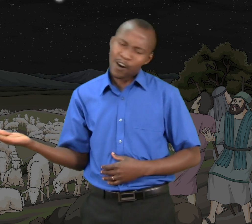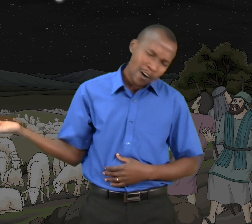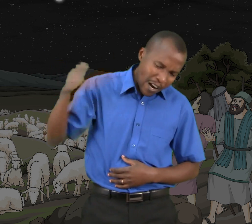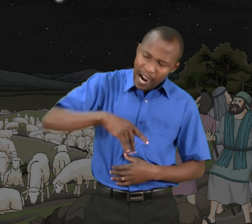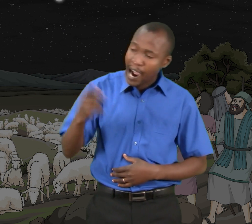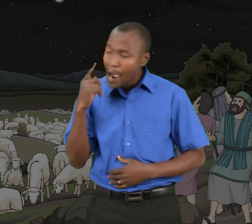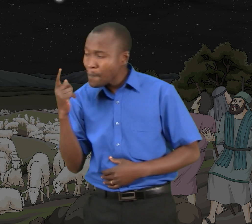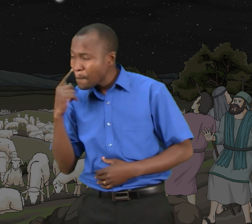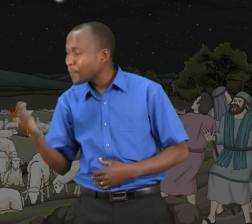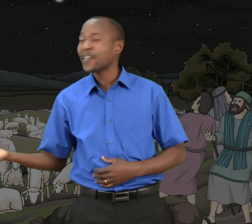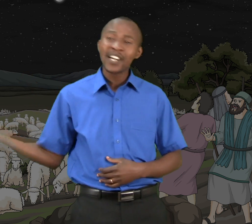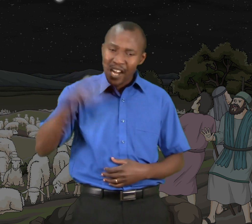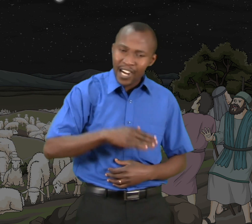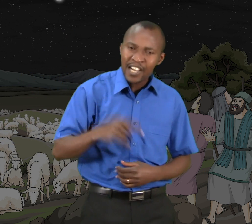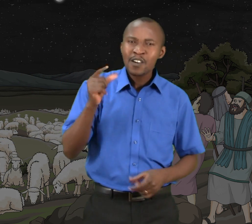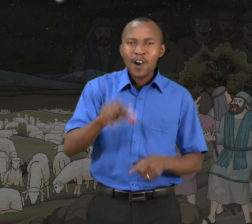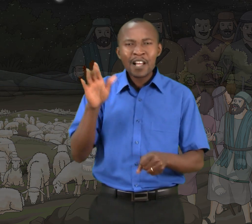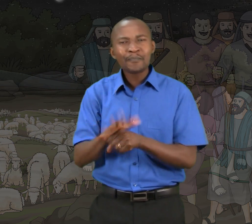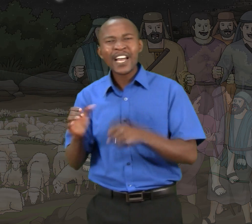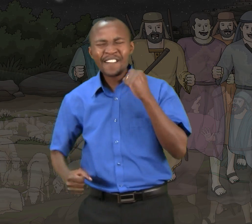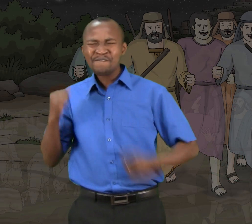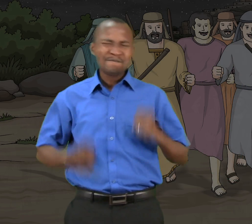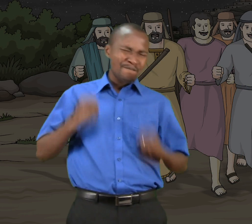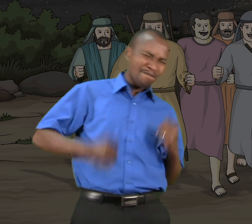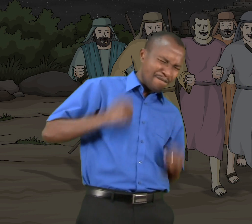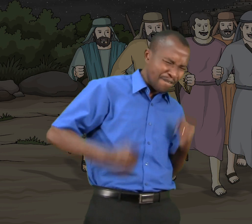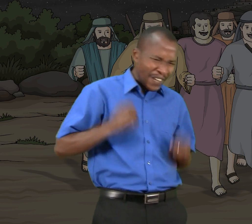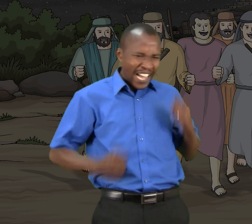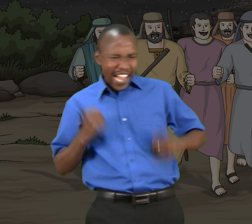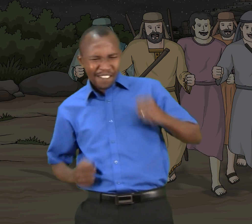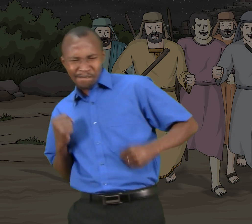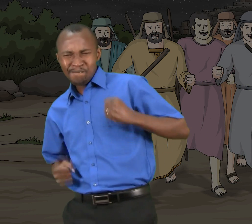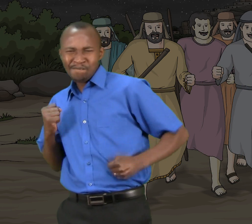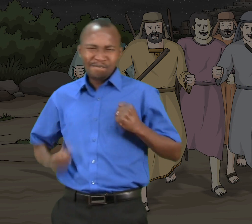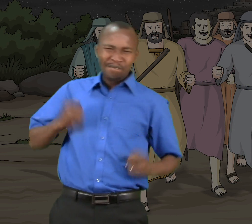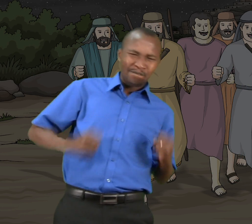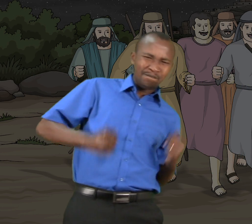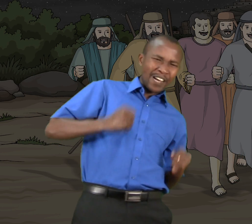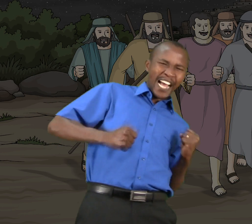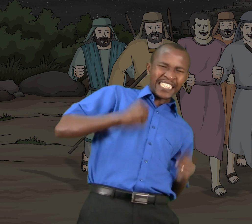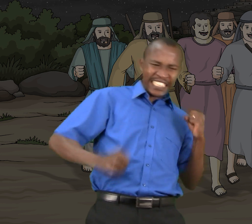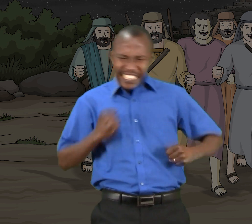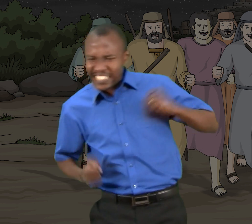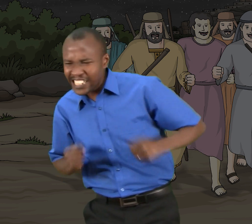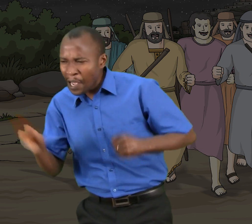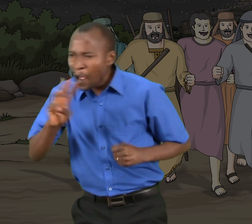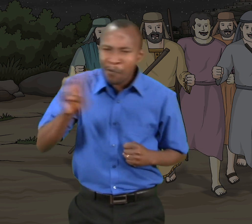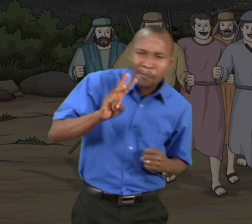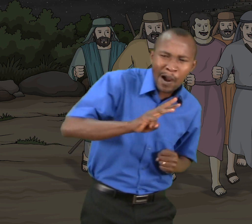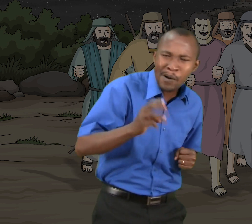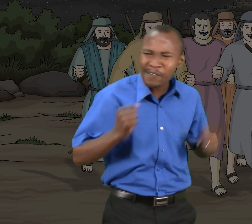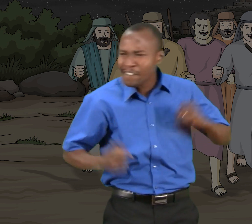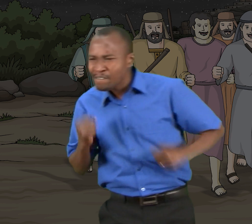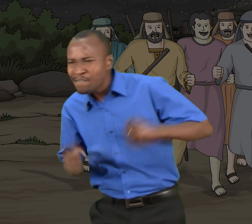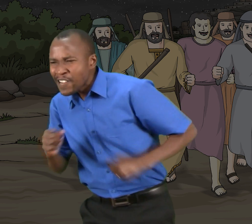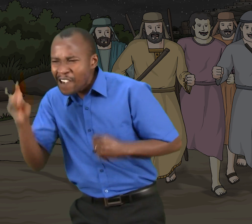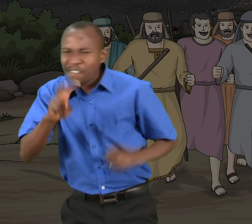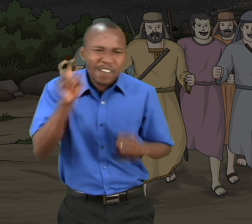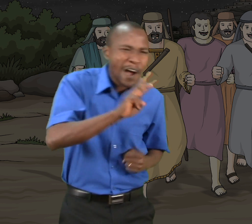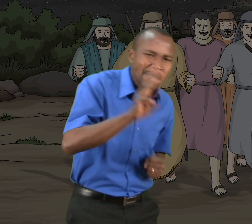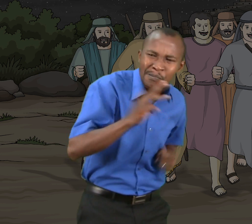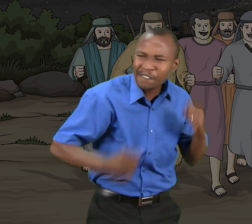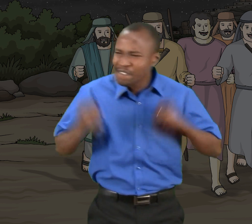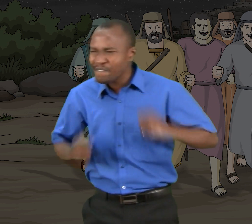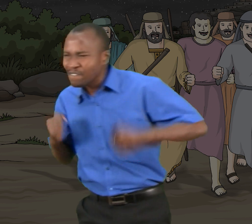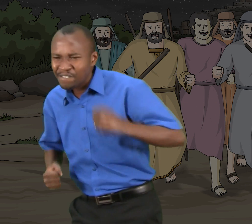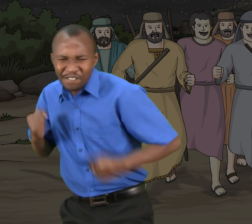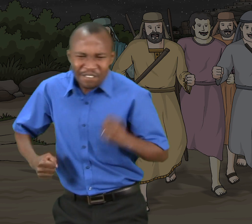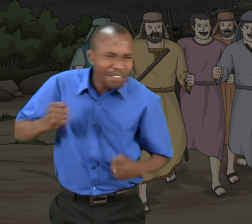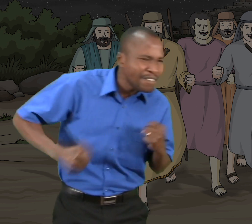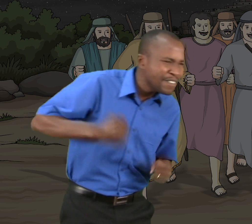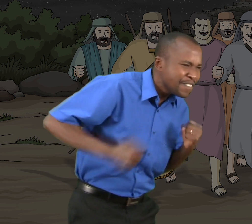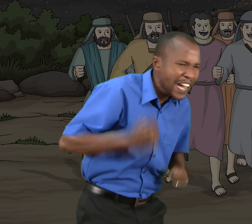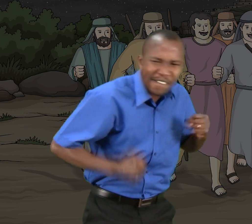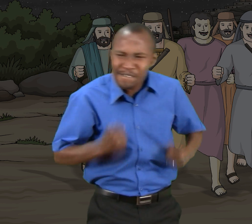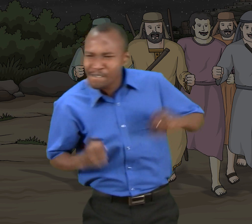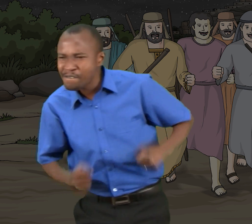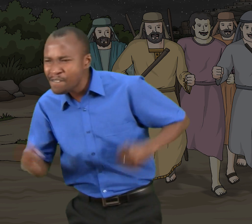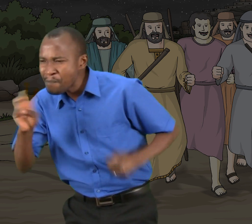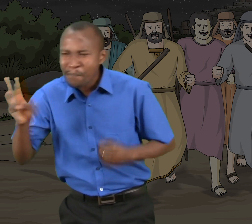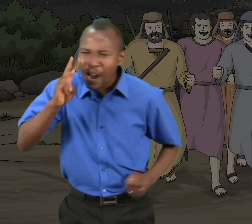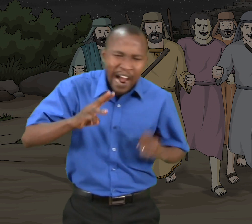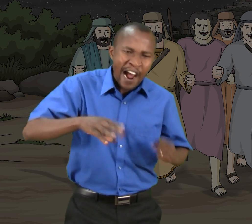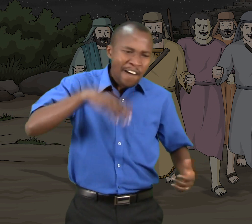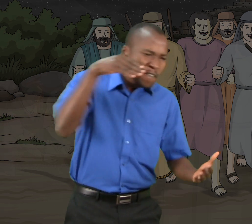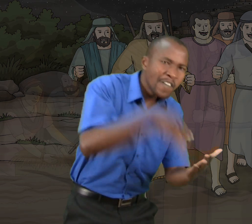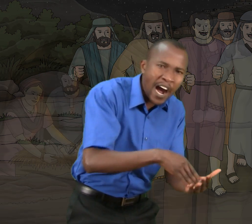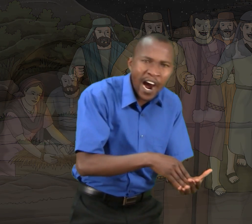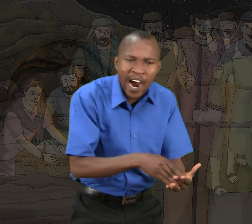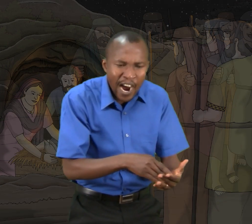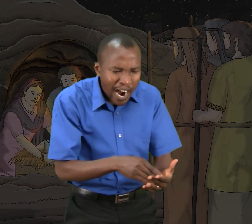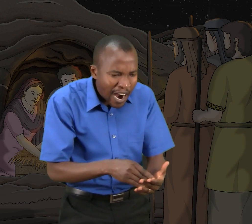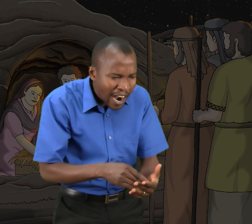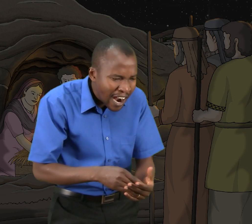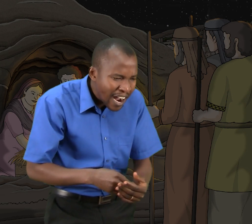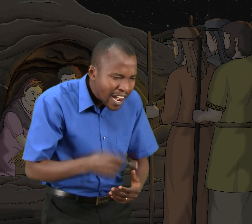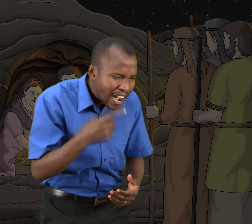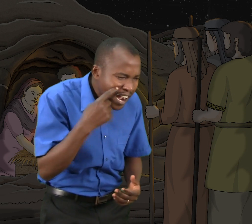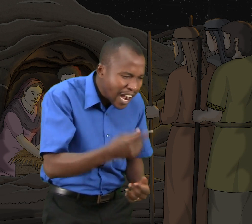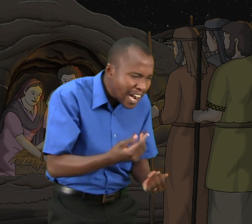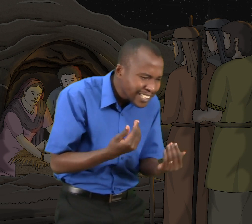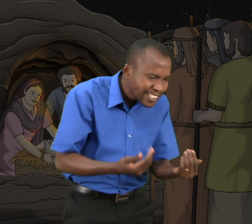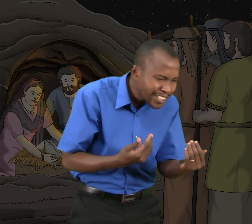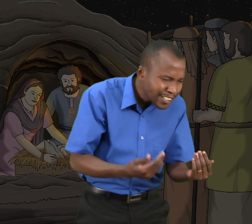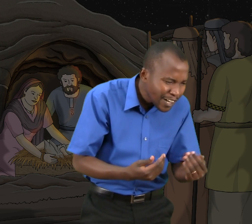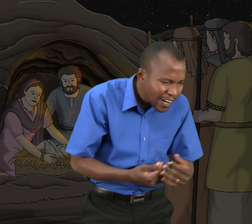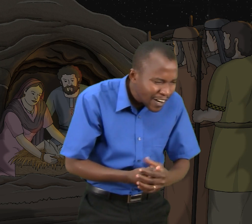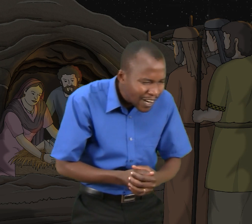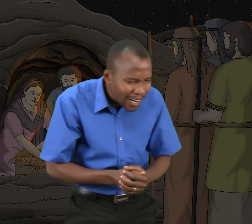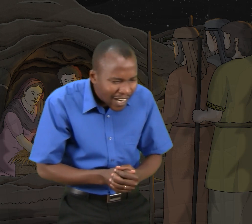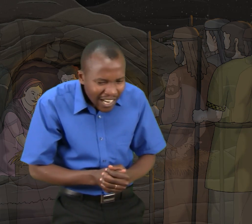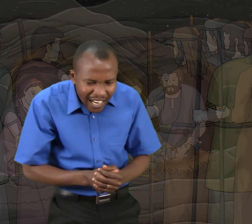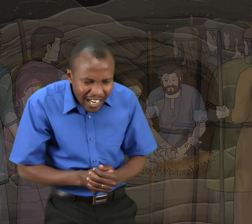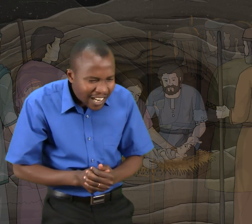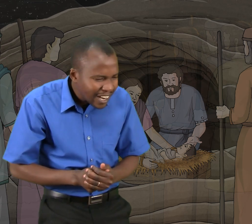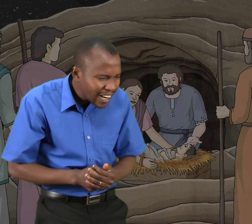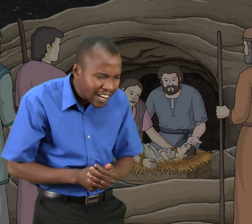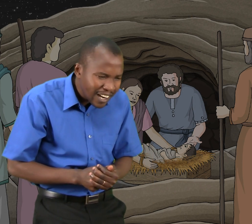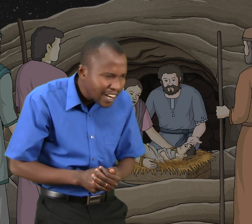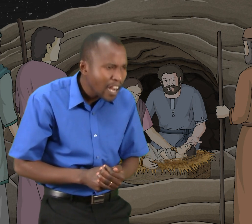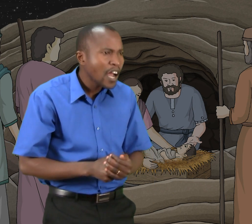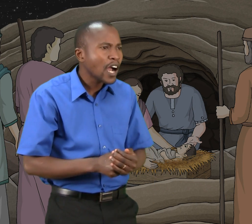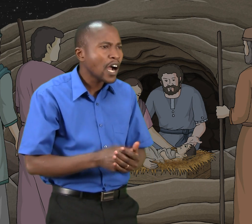So they hurried off and found Mary and Joseph and the Baby, who was lying in the manger.